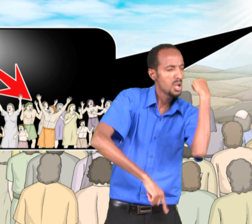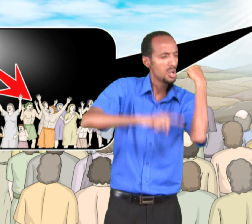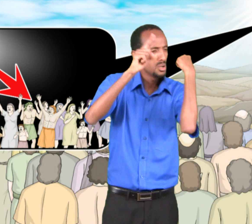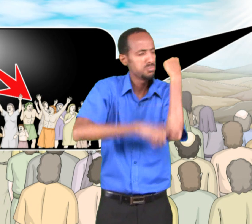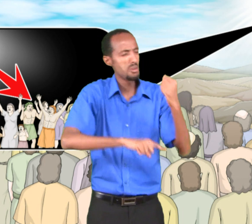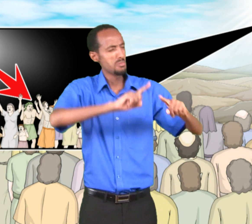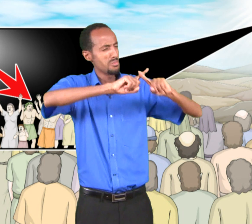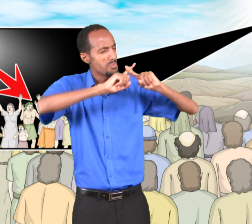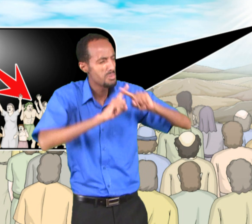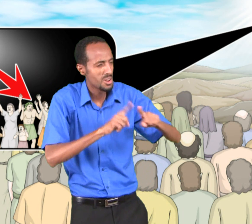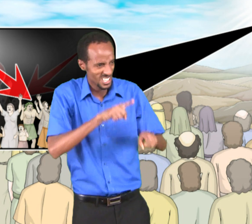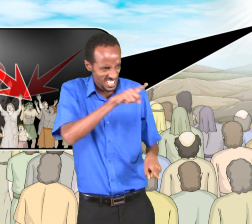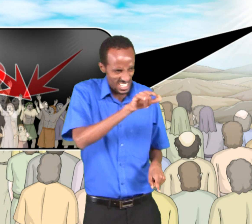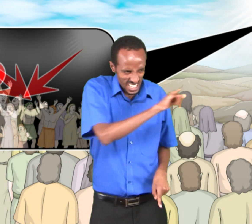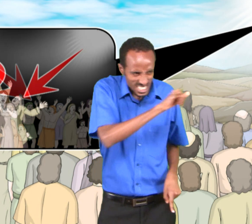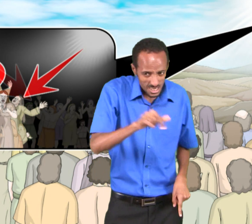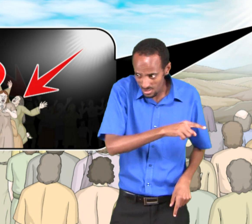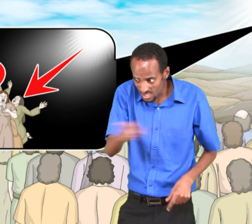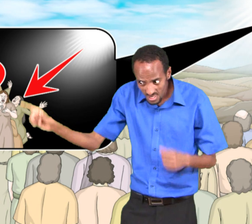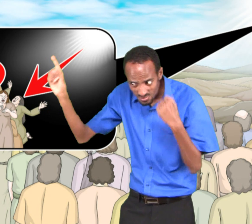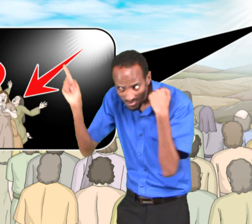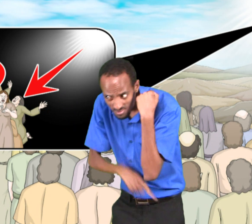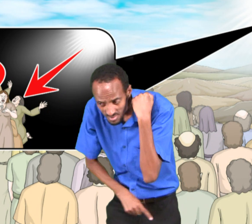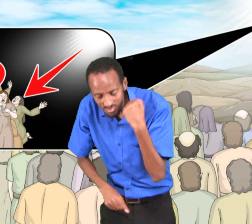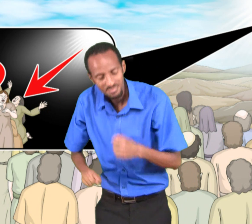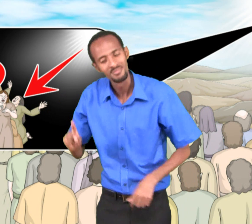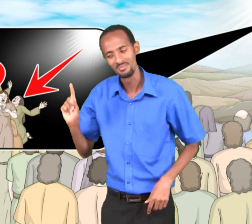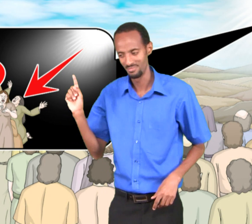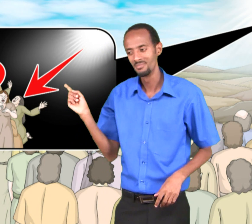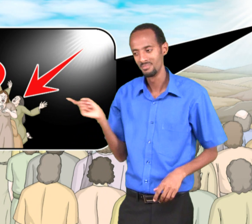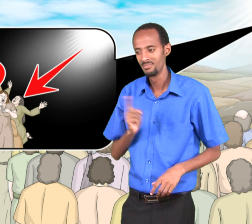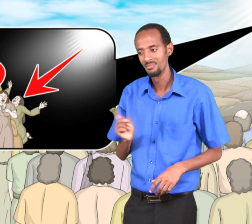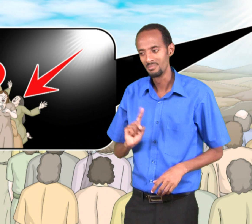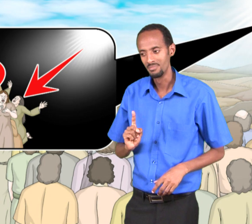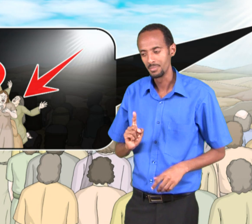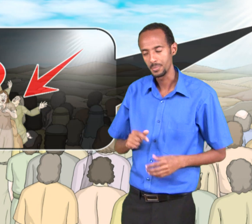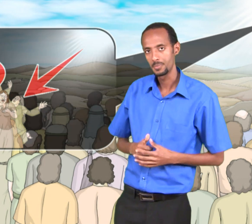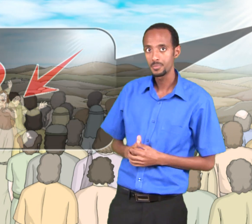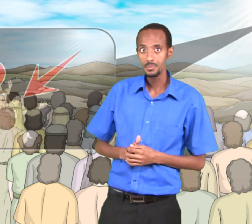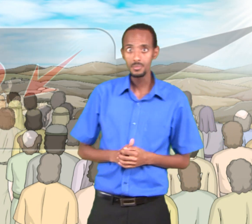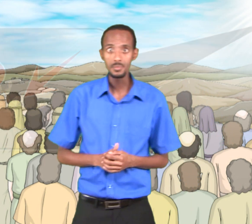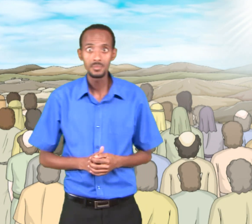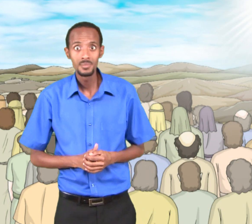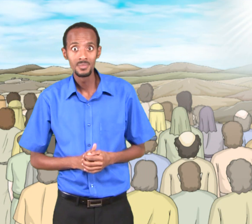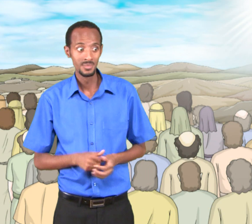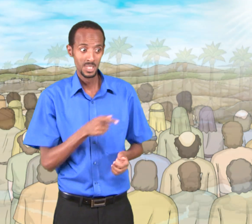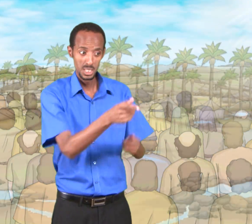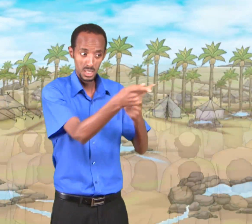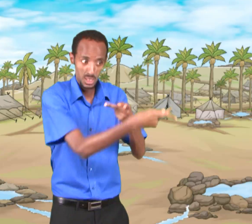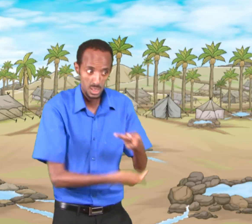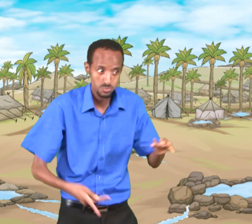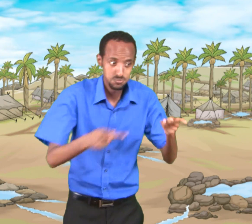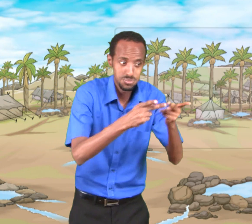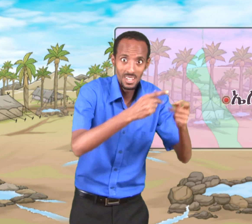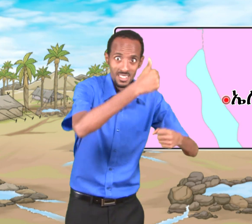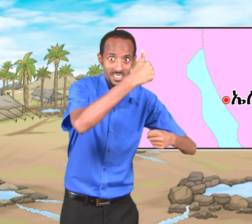For I am the LORD who heals you.”